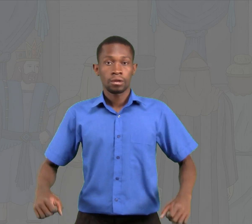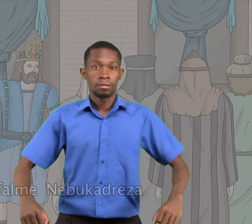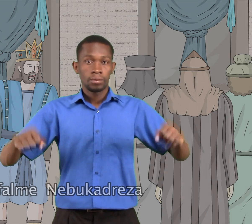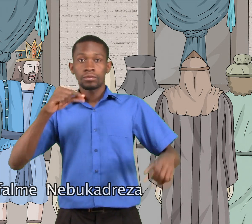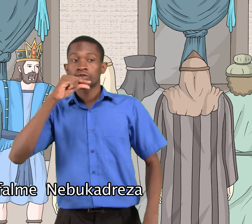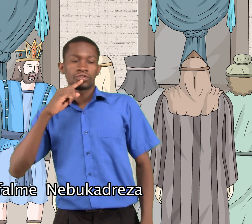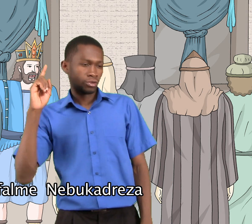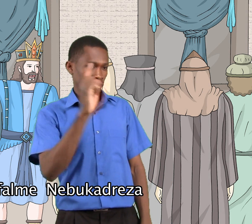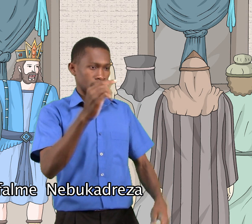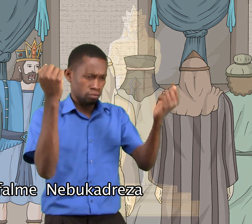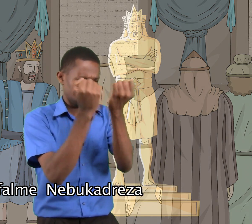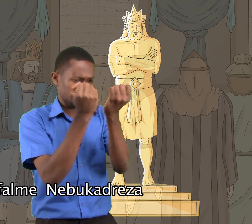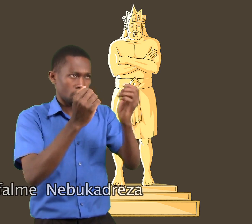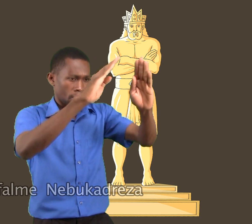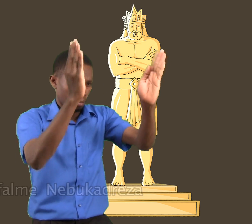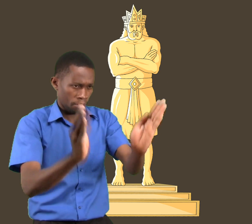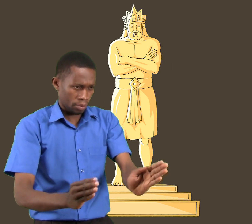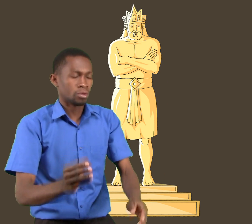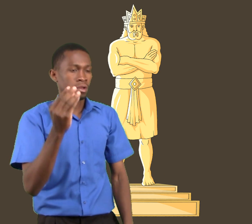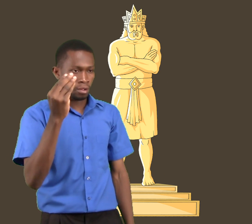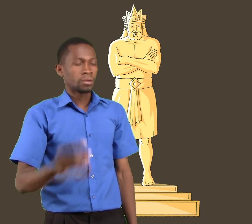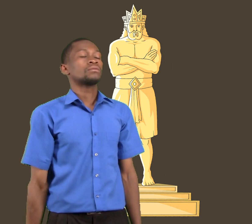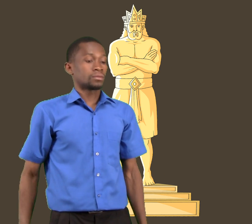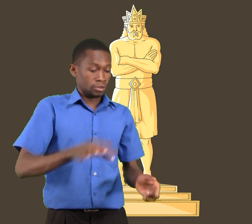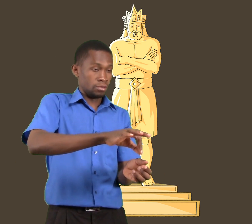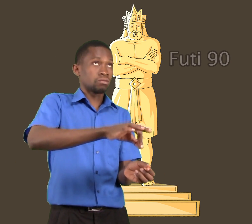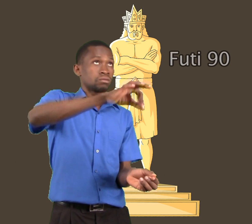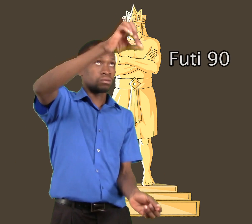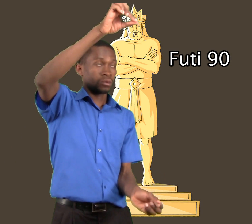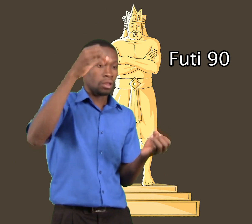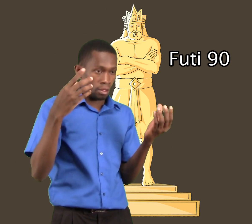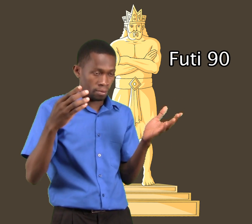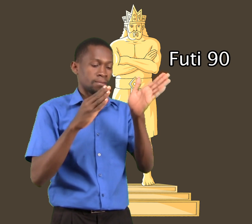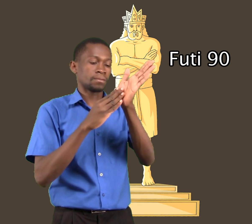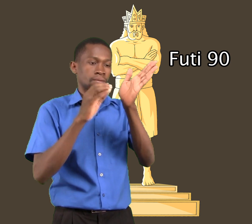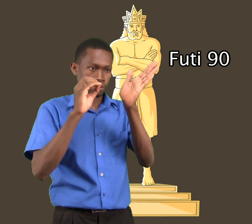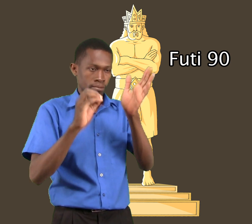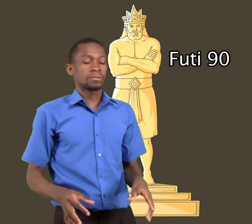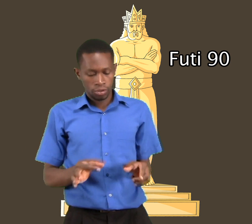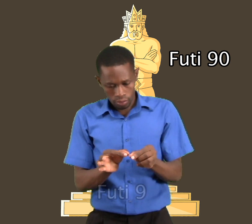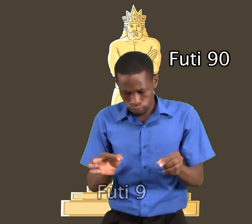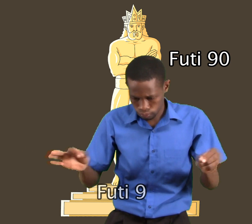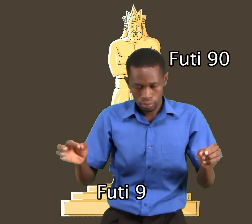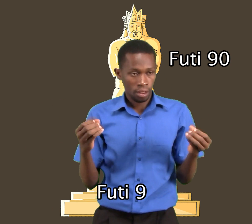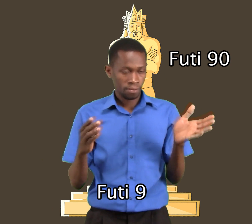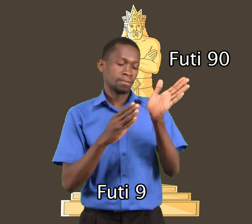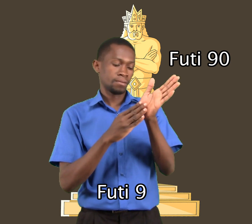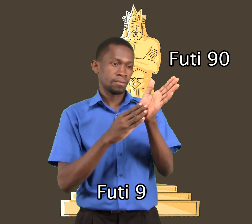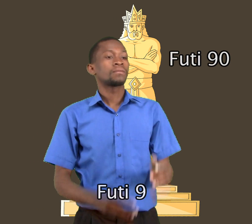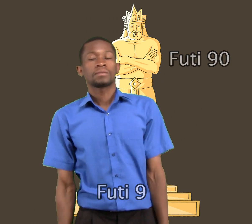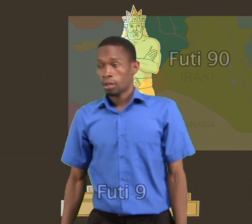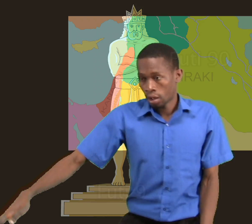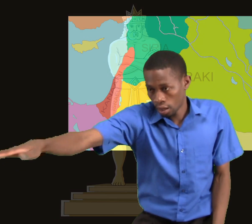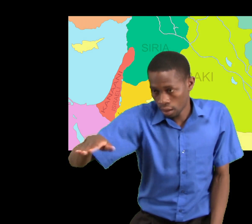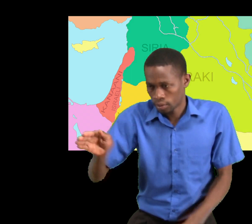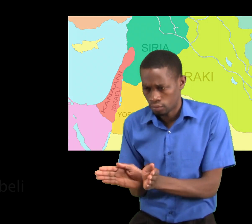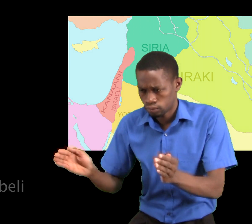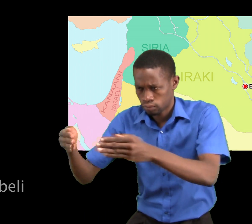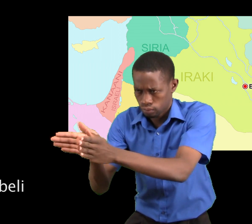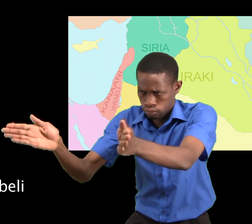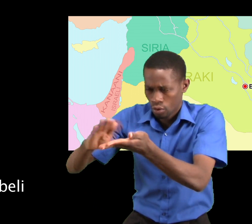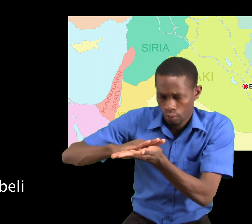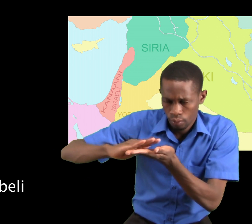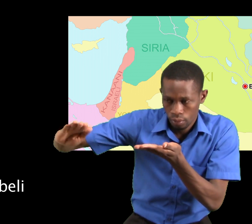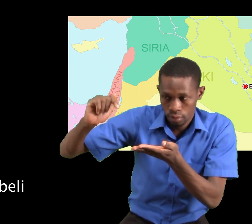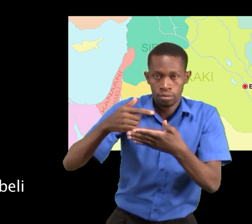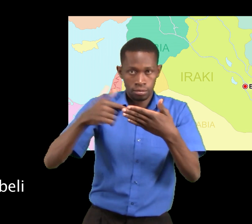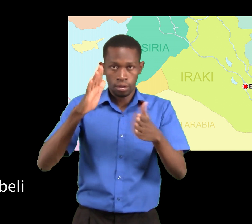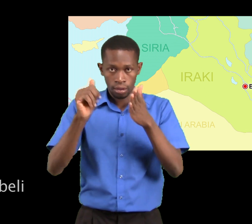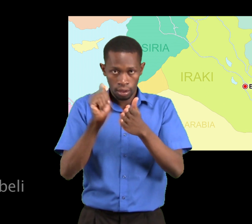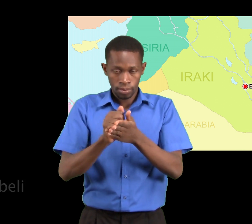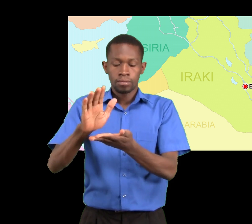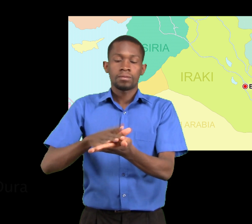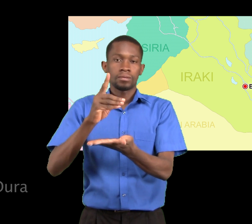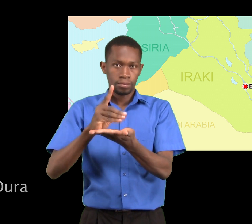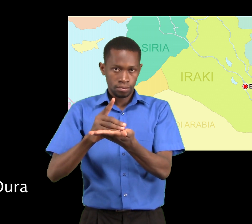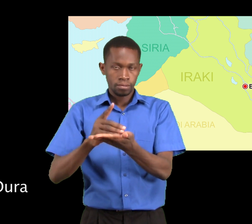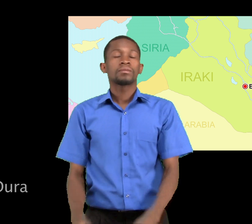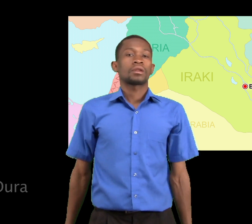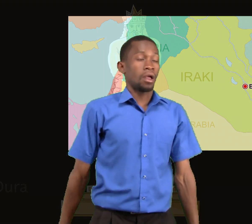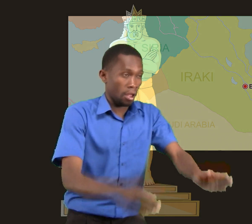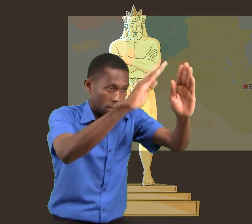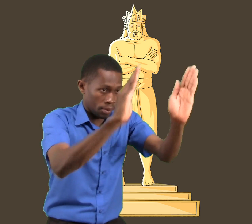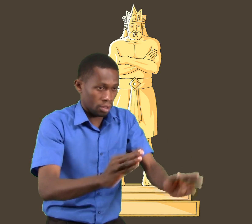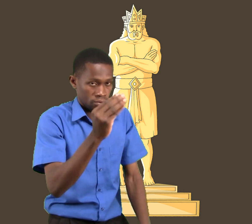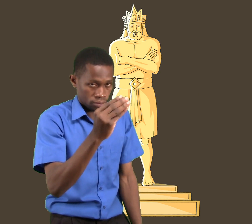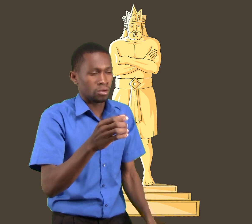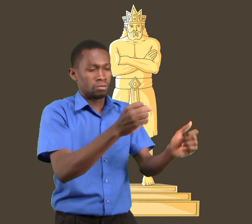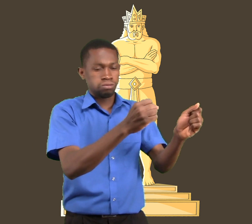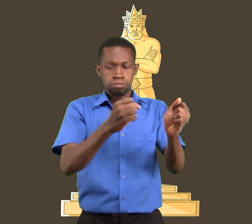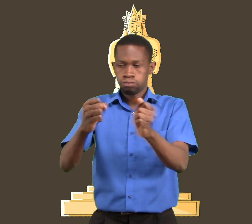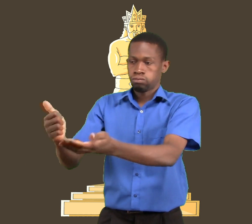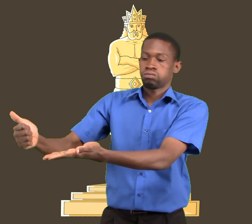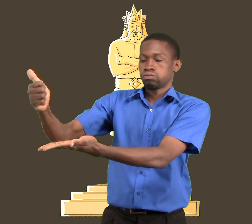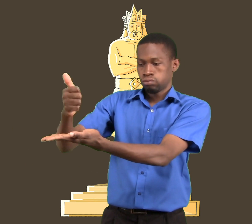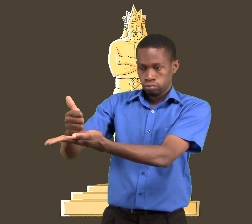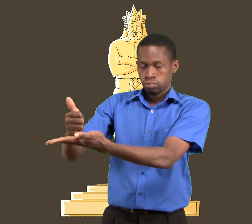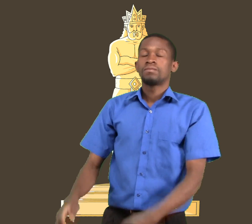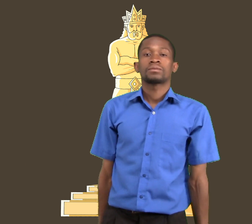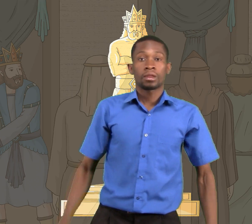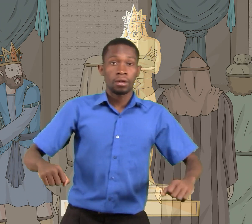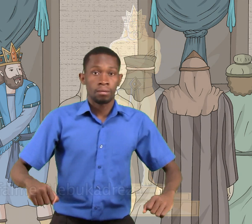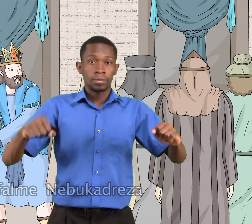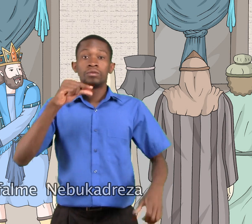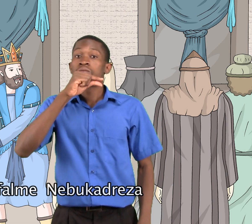King Nebuchadnezzar made a golden statue sixty cubits high and six cubits wide, and he set it up on the plain of Dura in the province of Babylon.